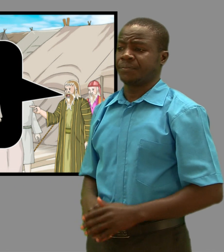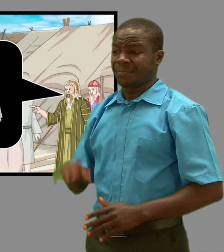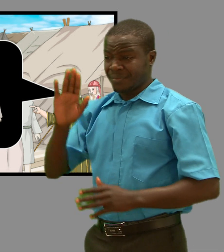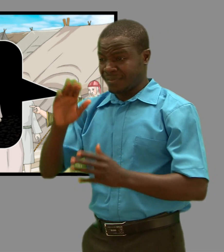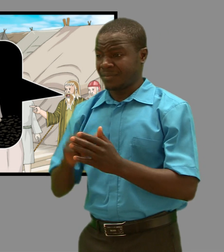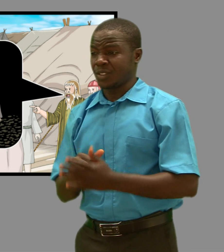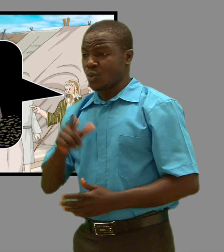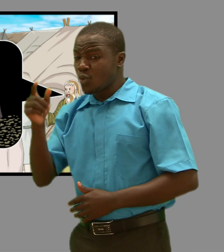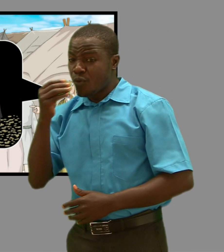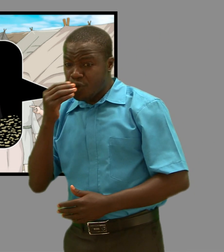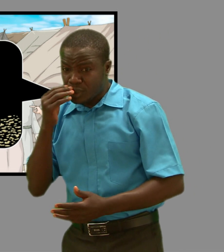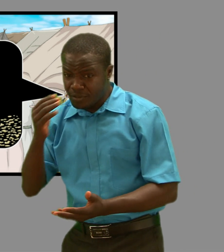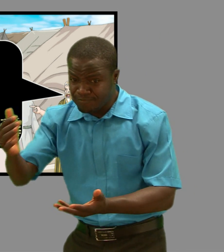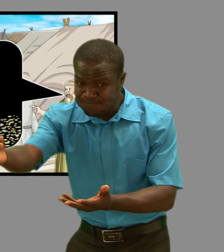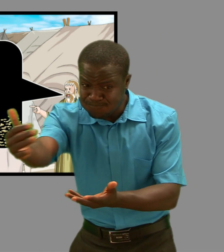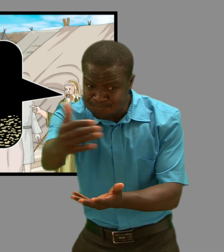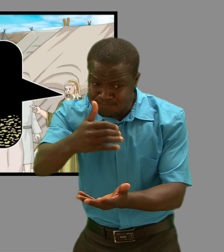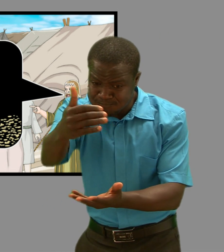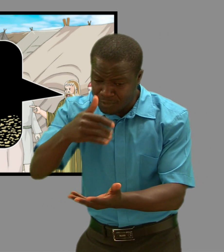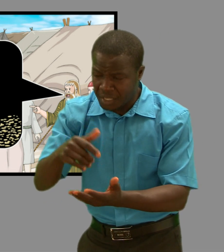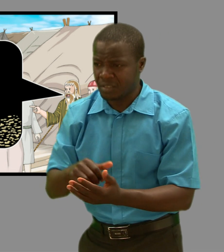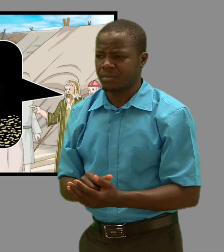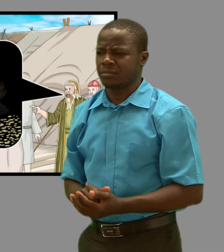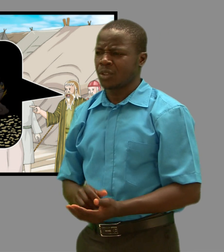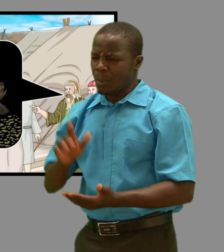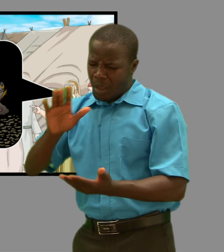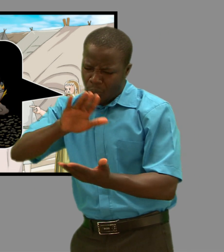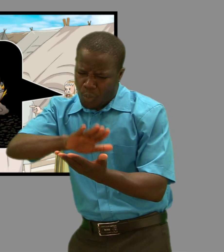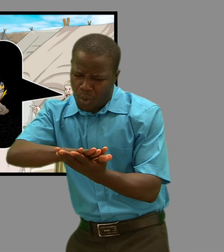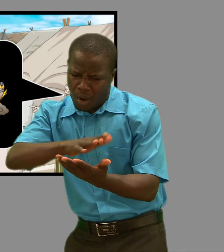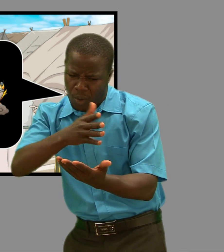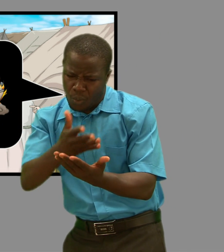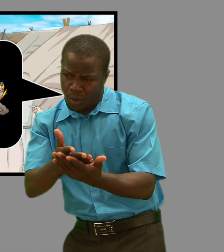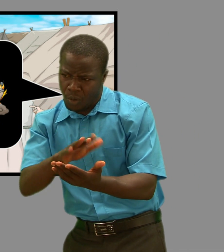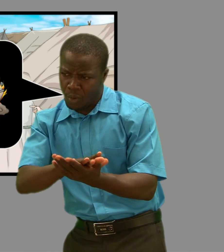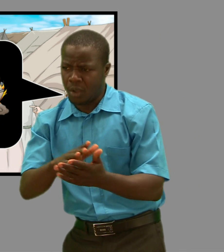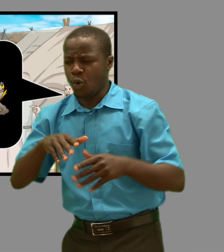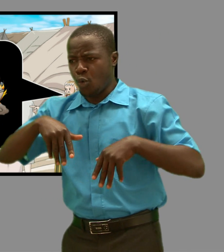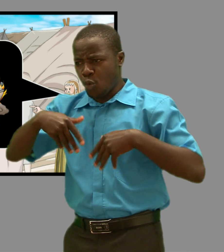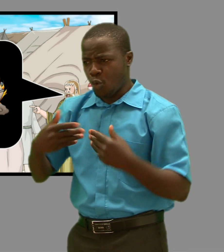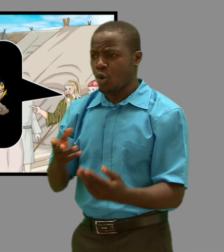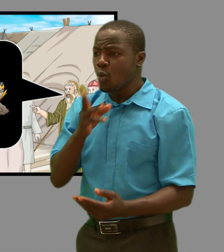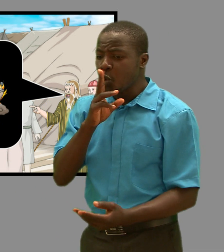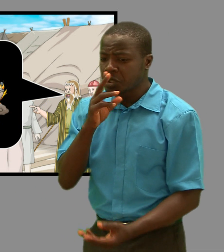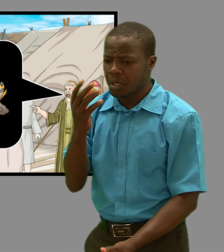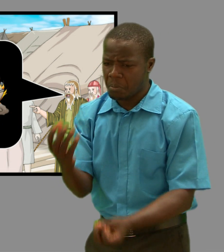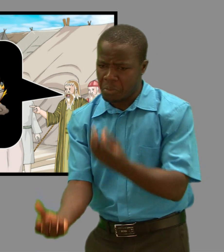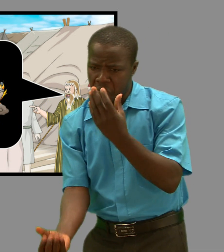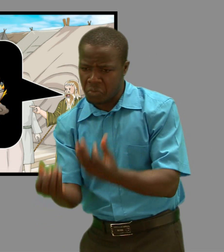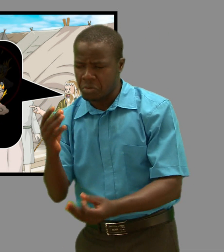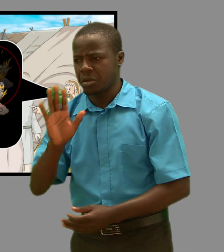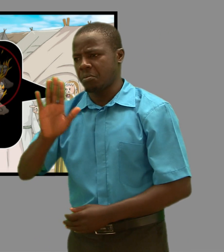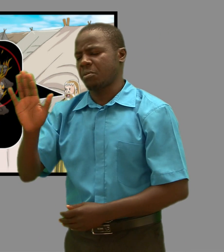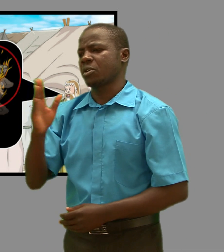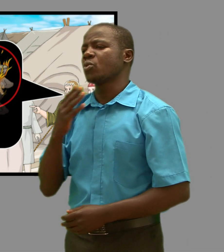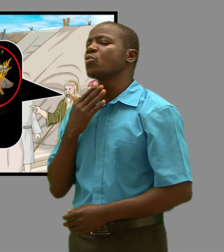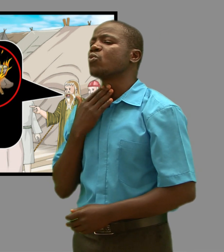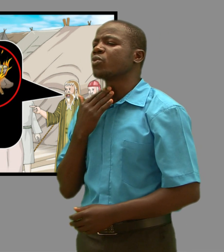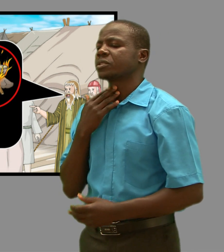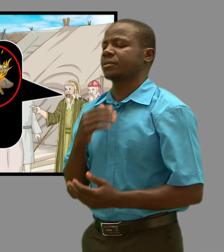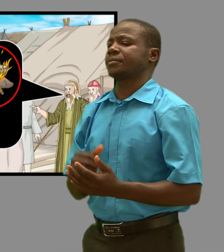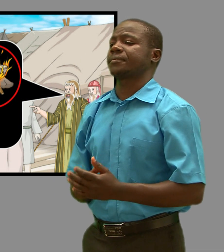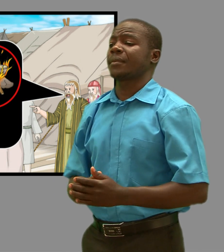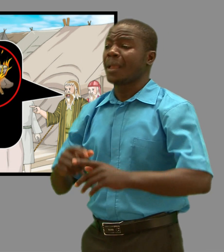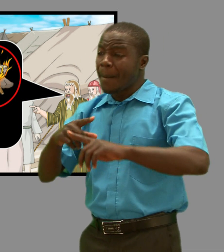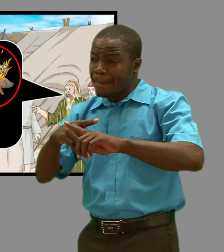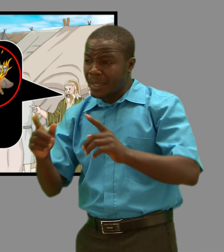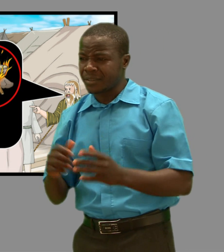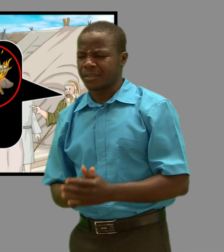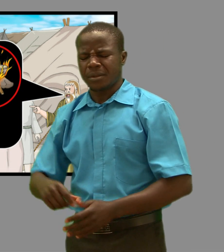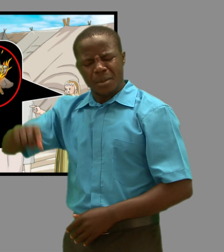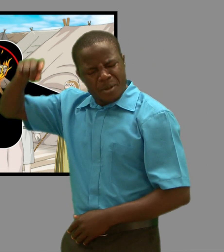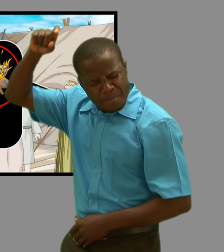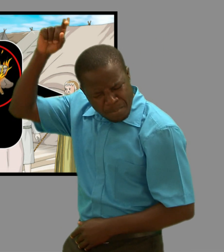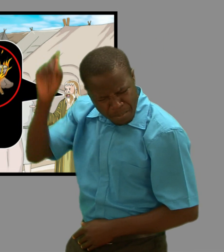So bake what you want to bake, and boil what you want to boil.